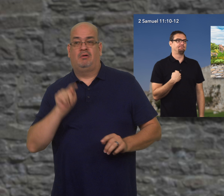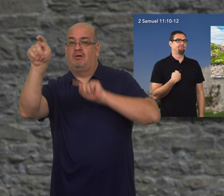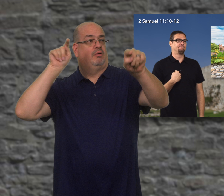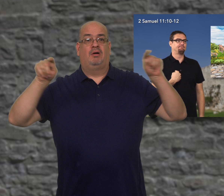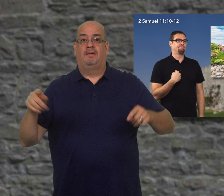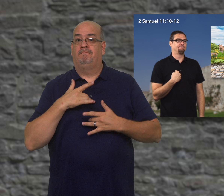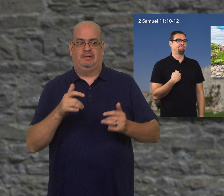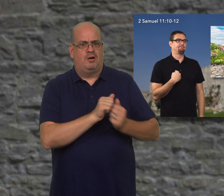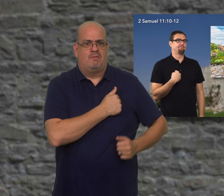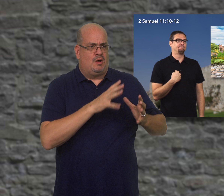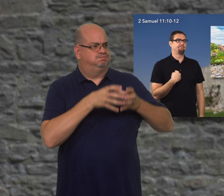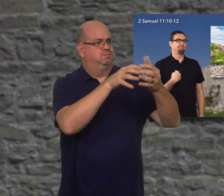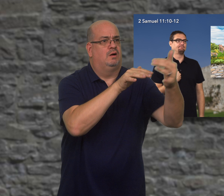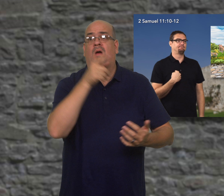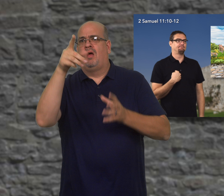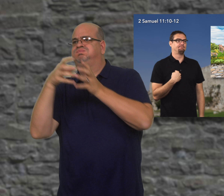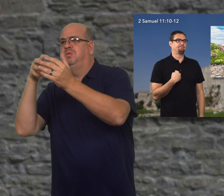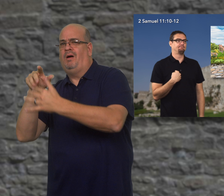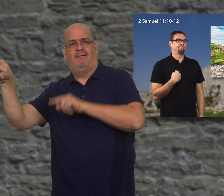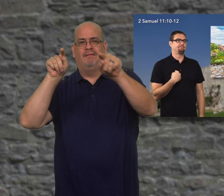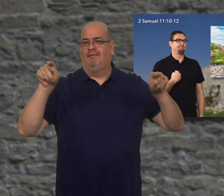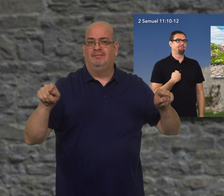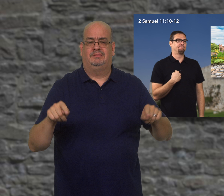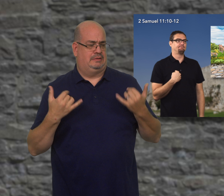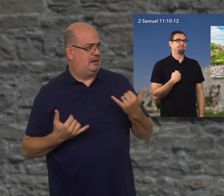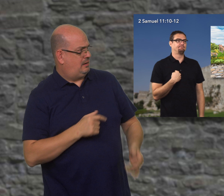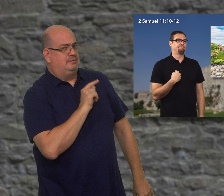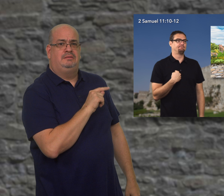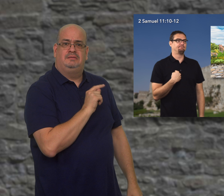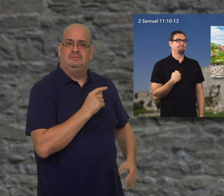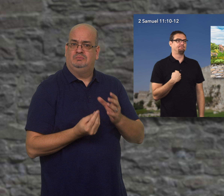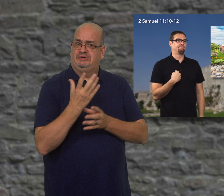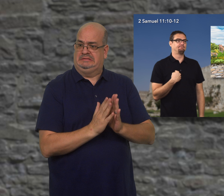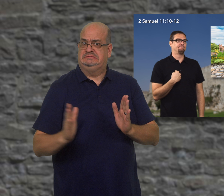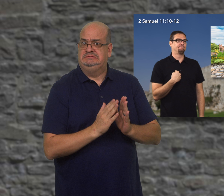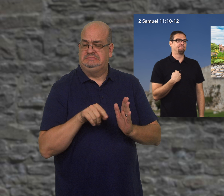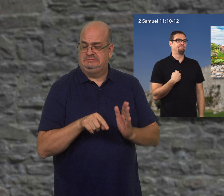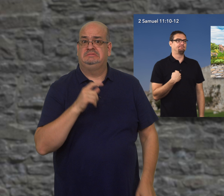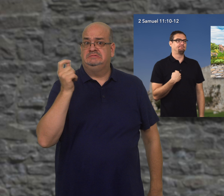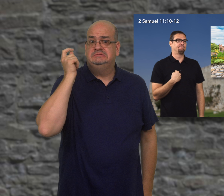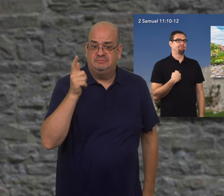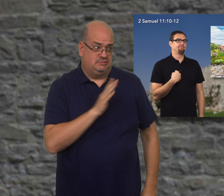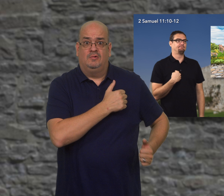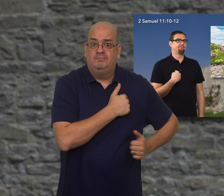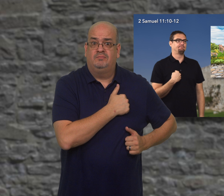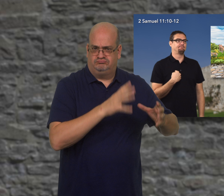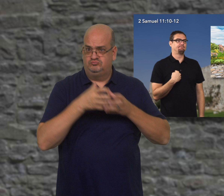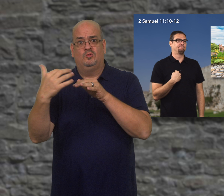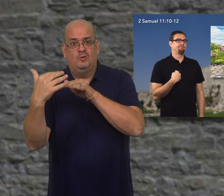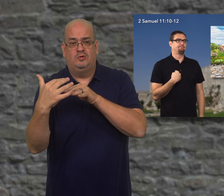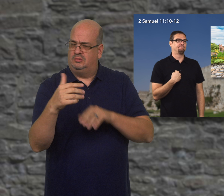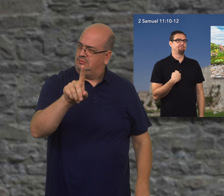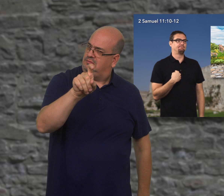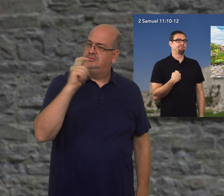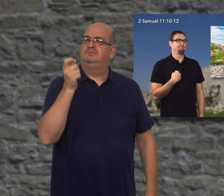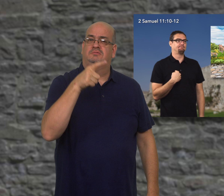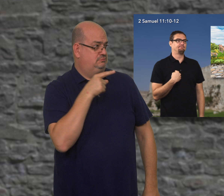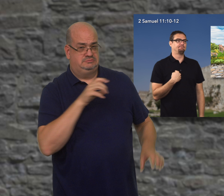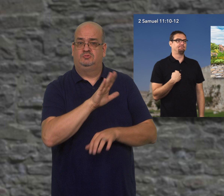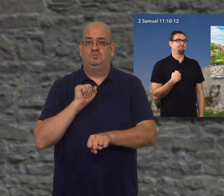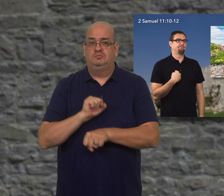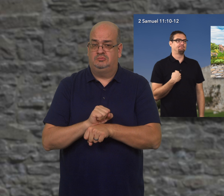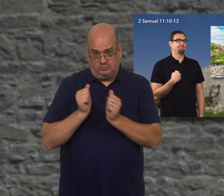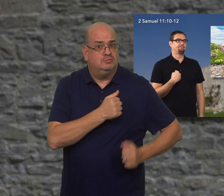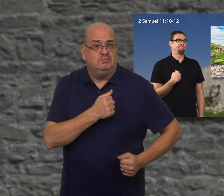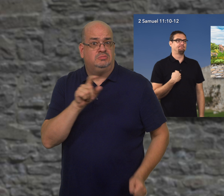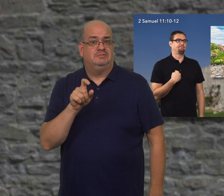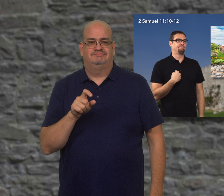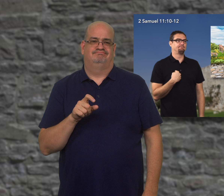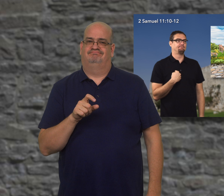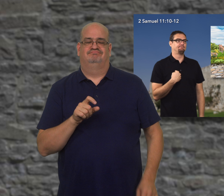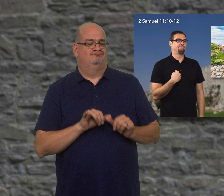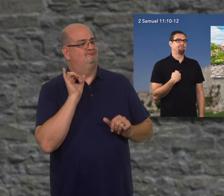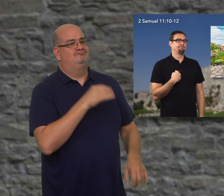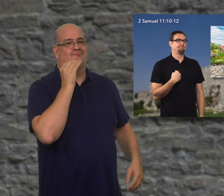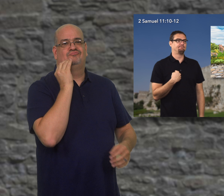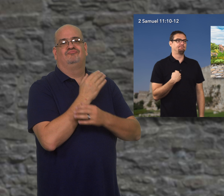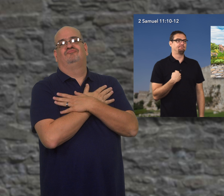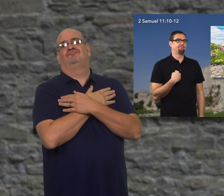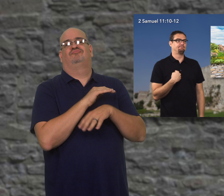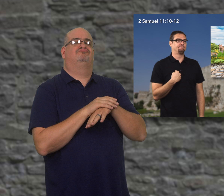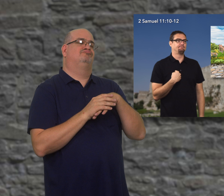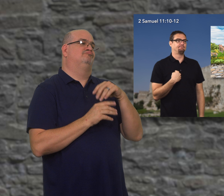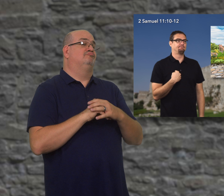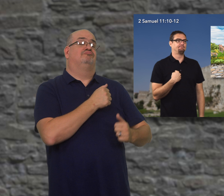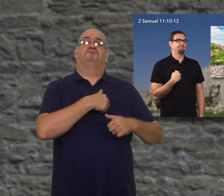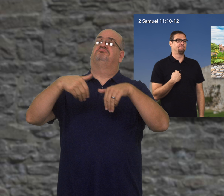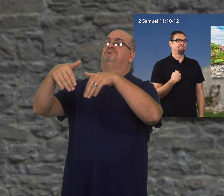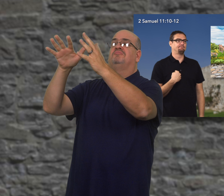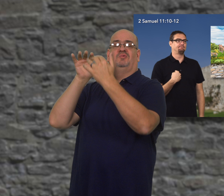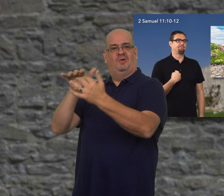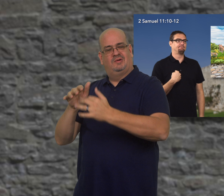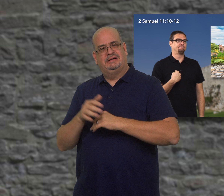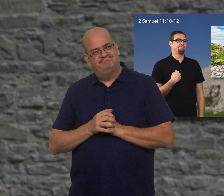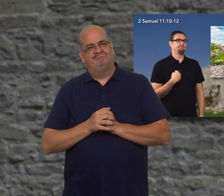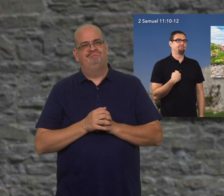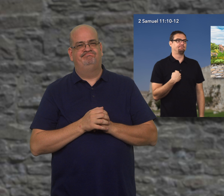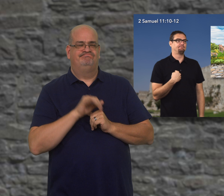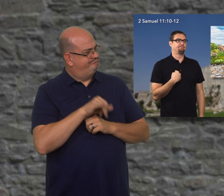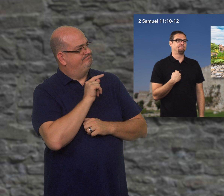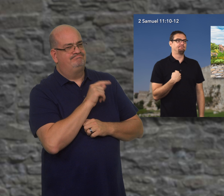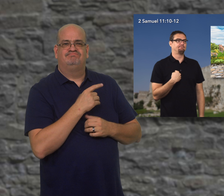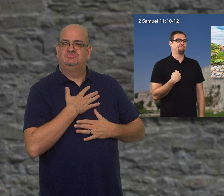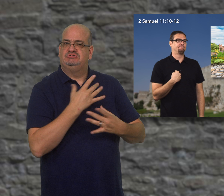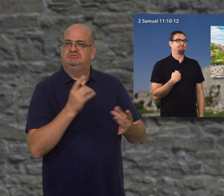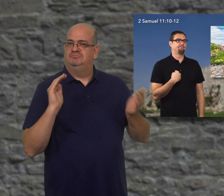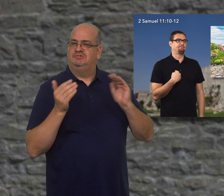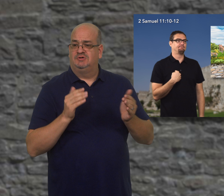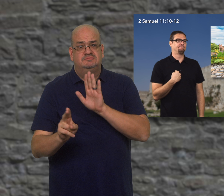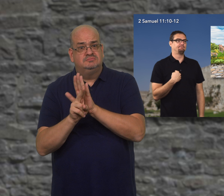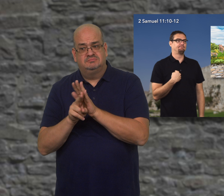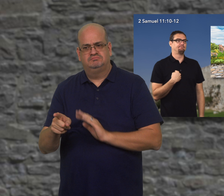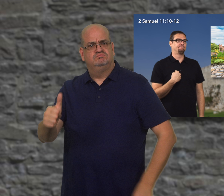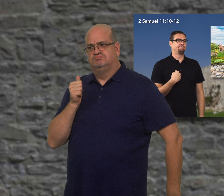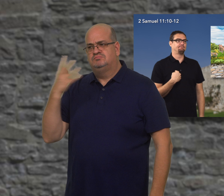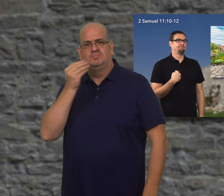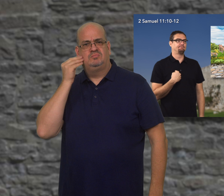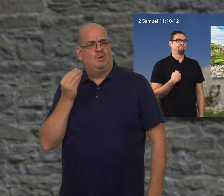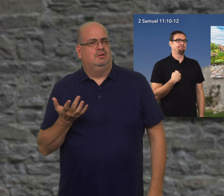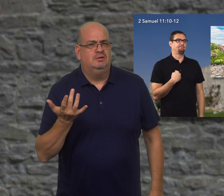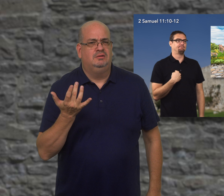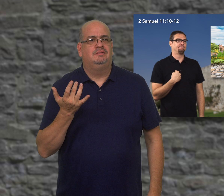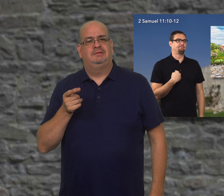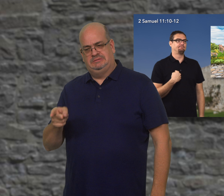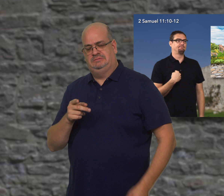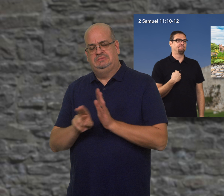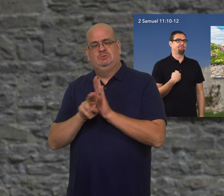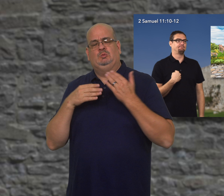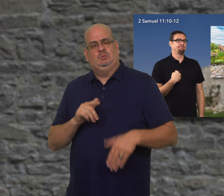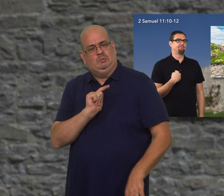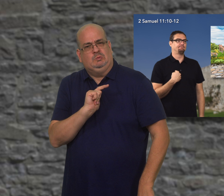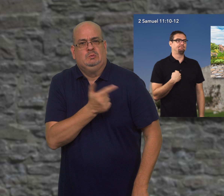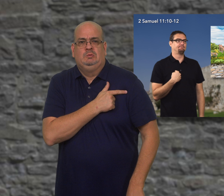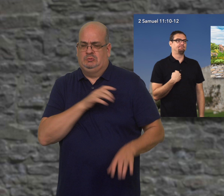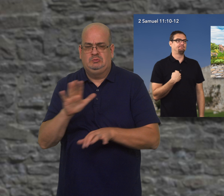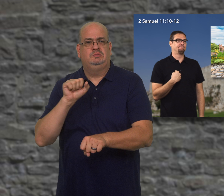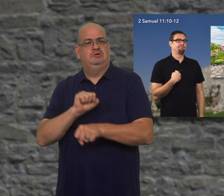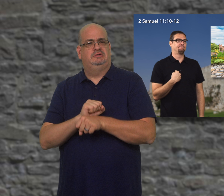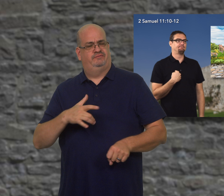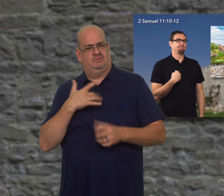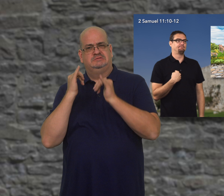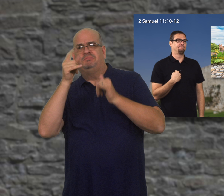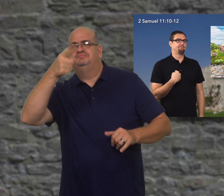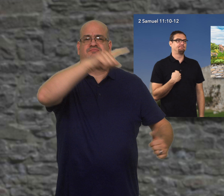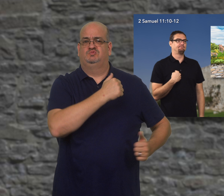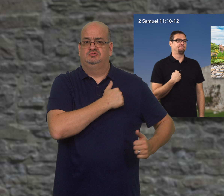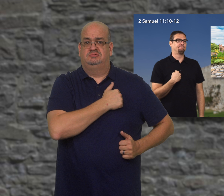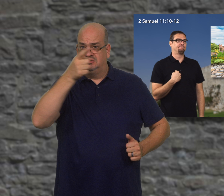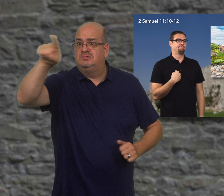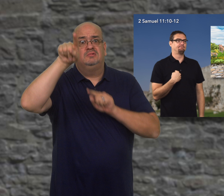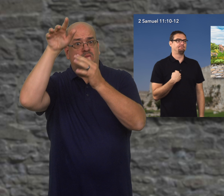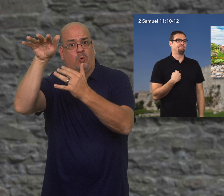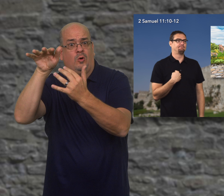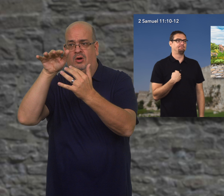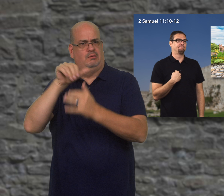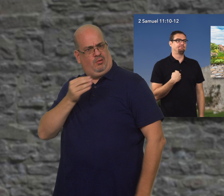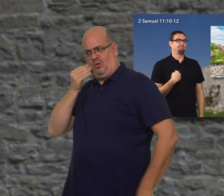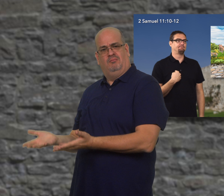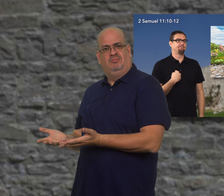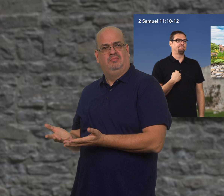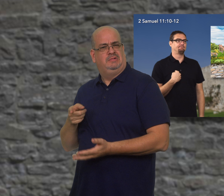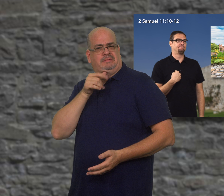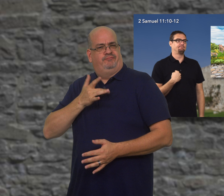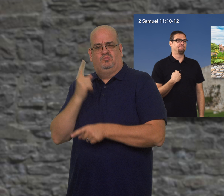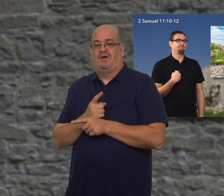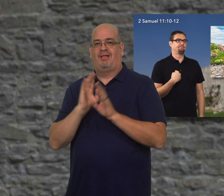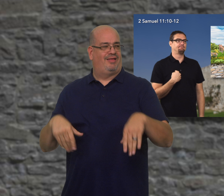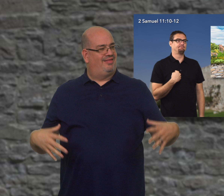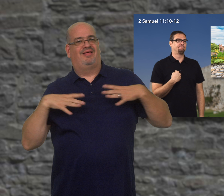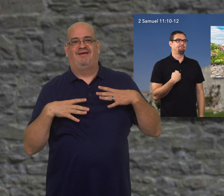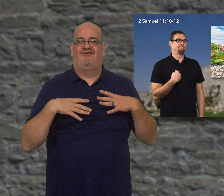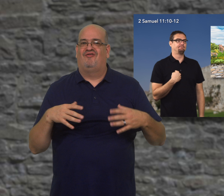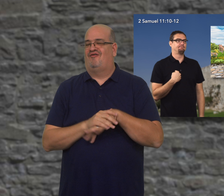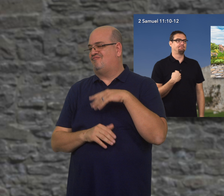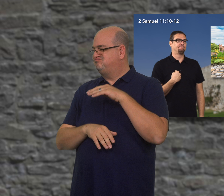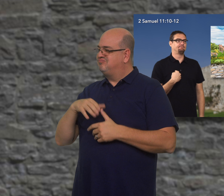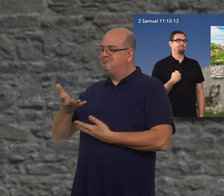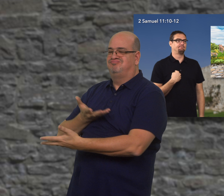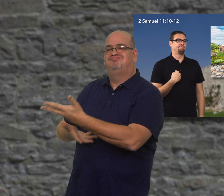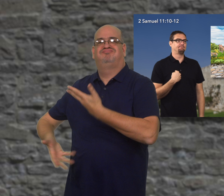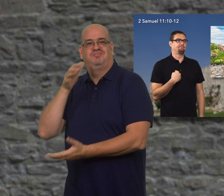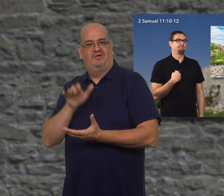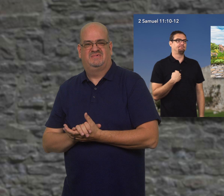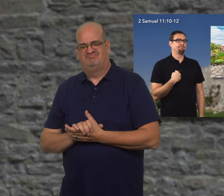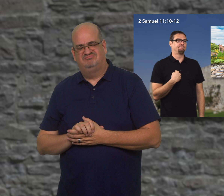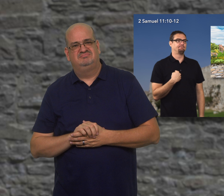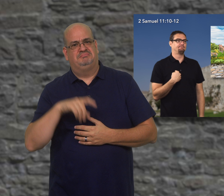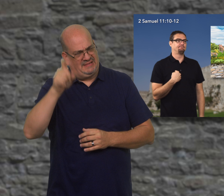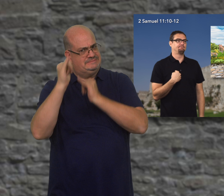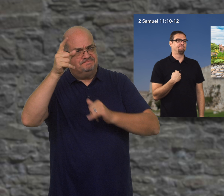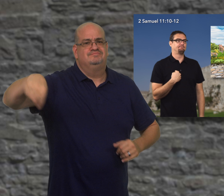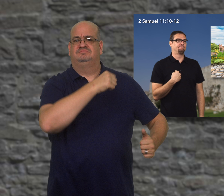How can I go to my house to eat and drink and sleep with my wife?